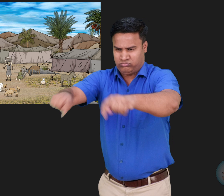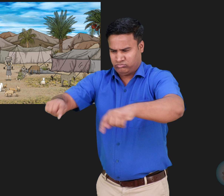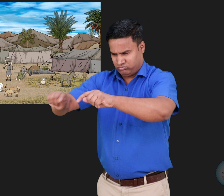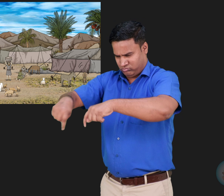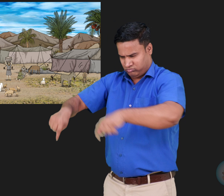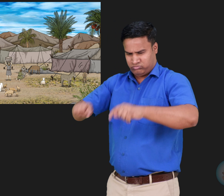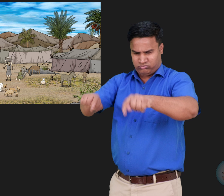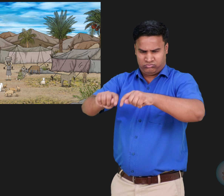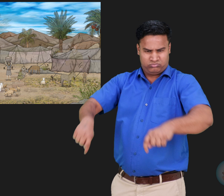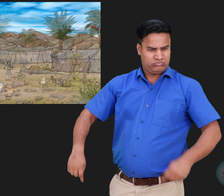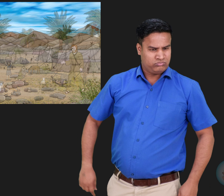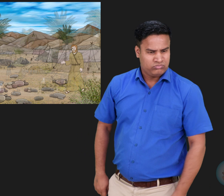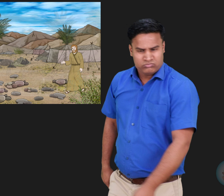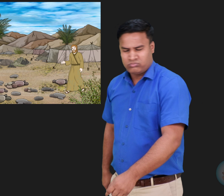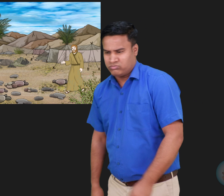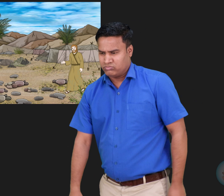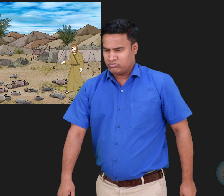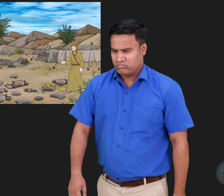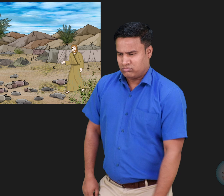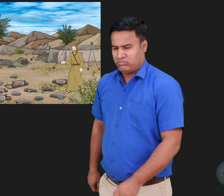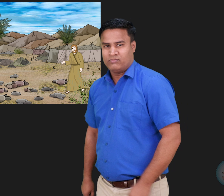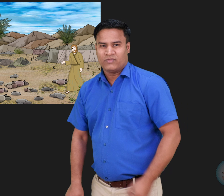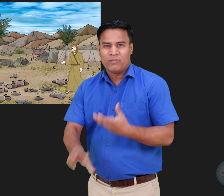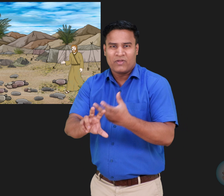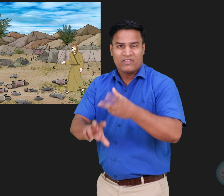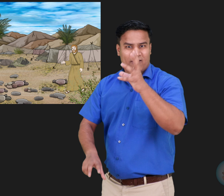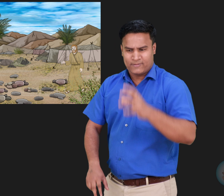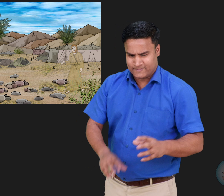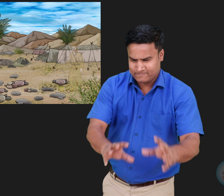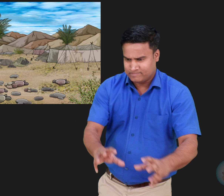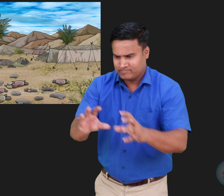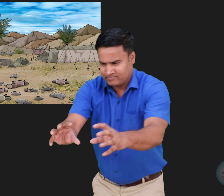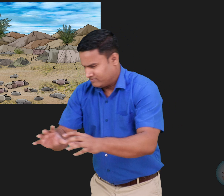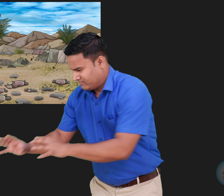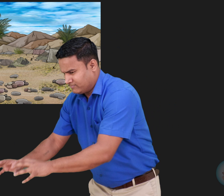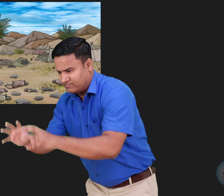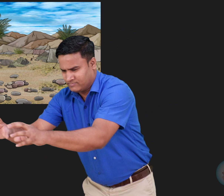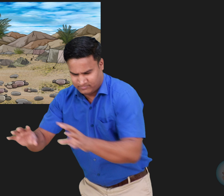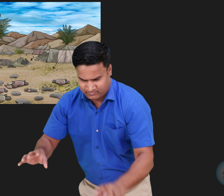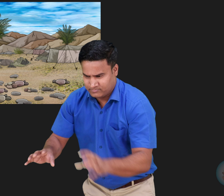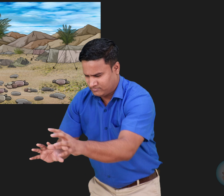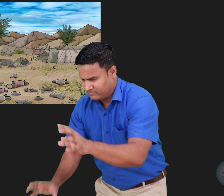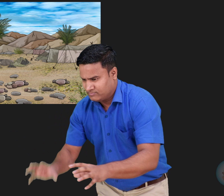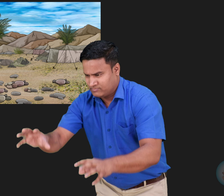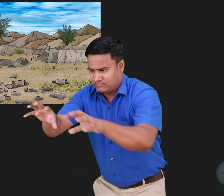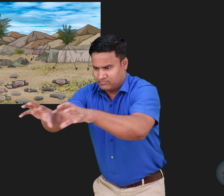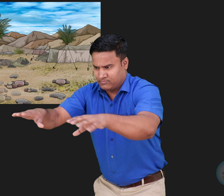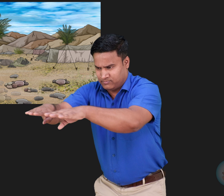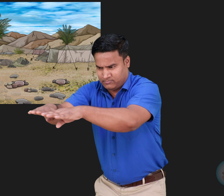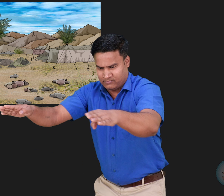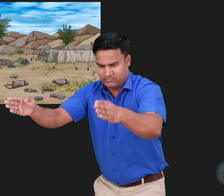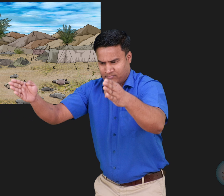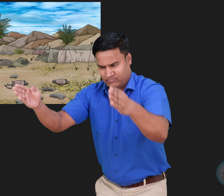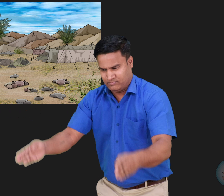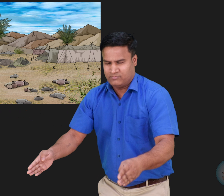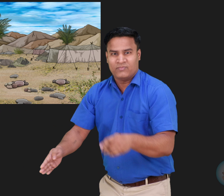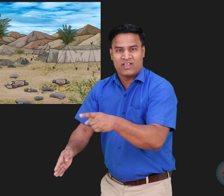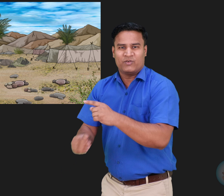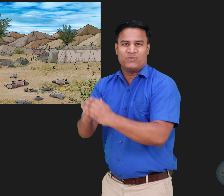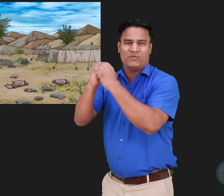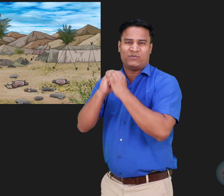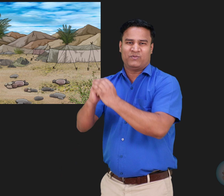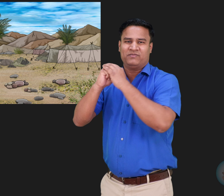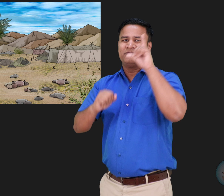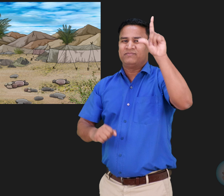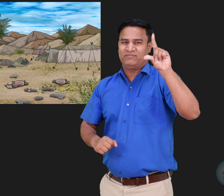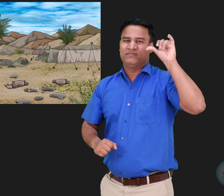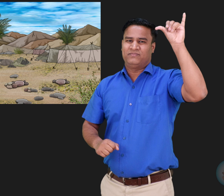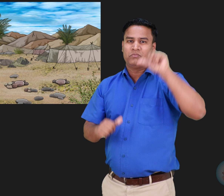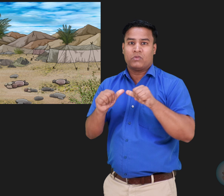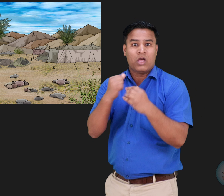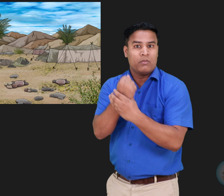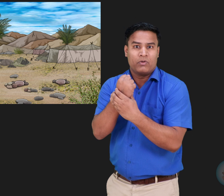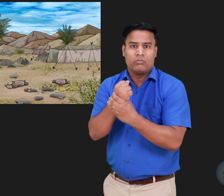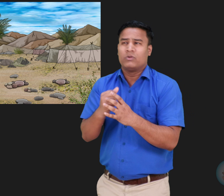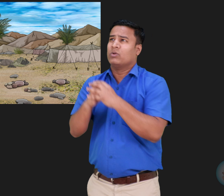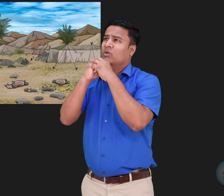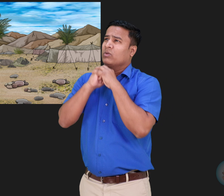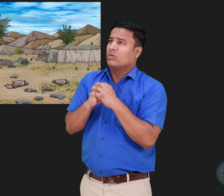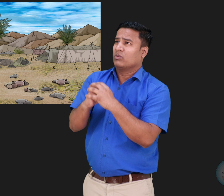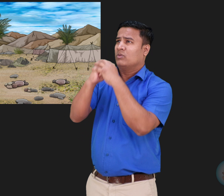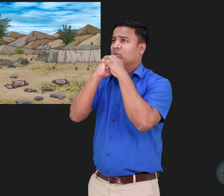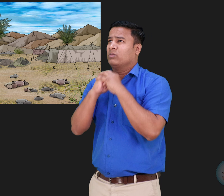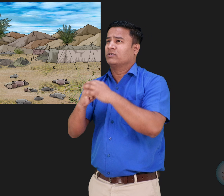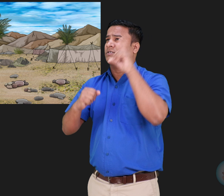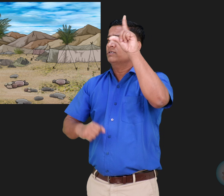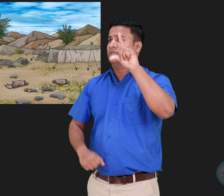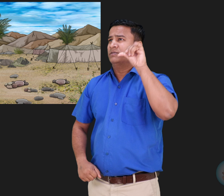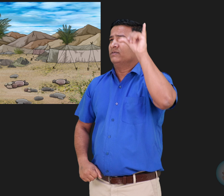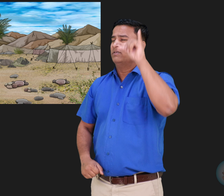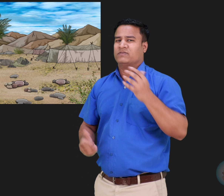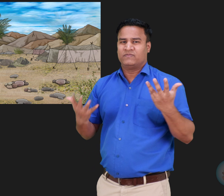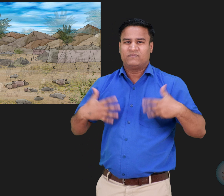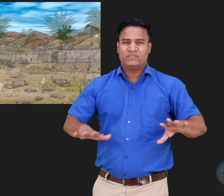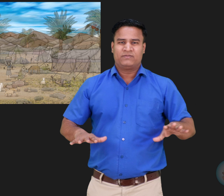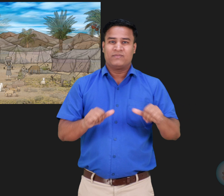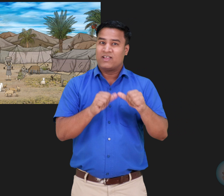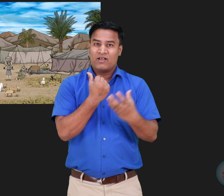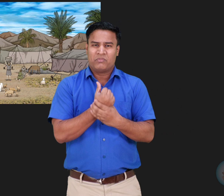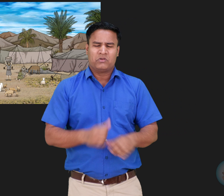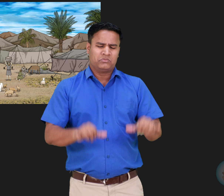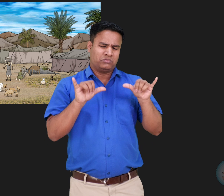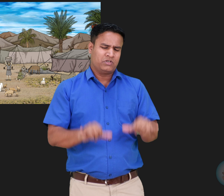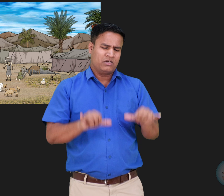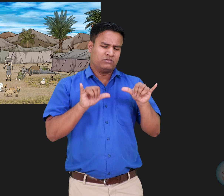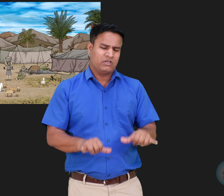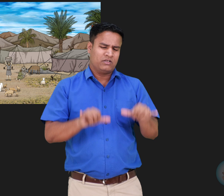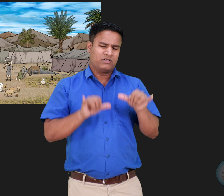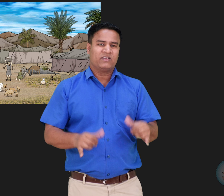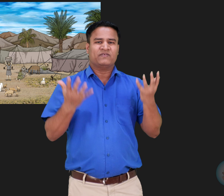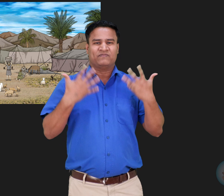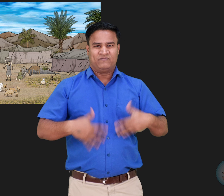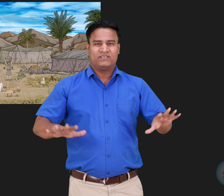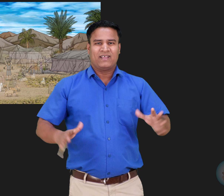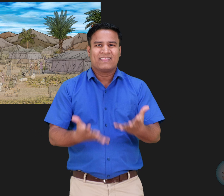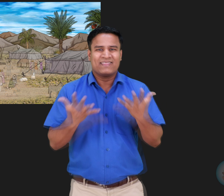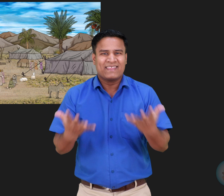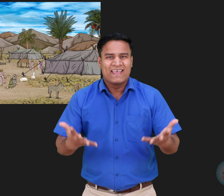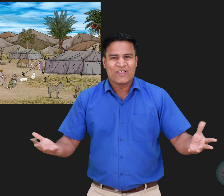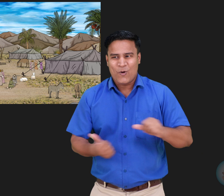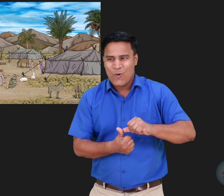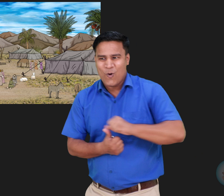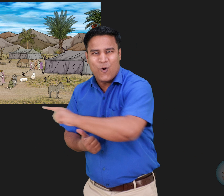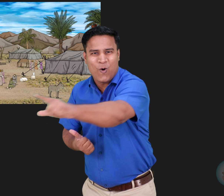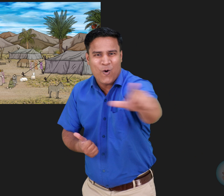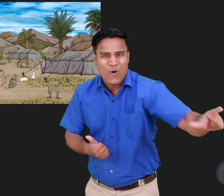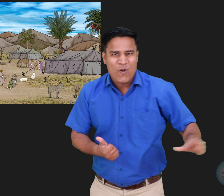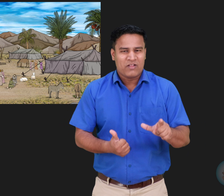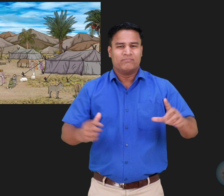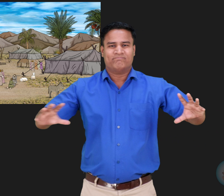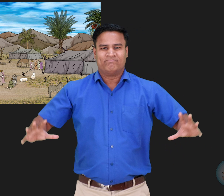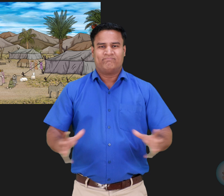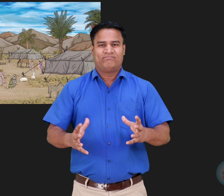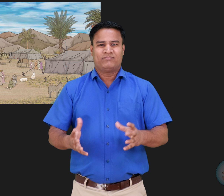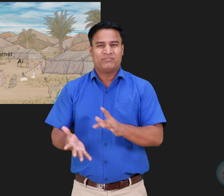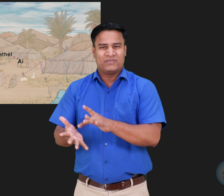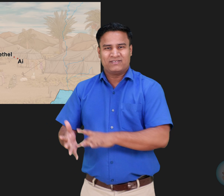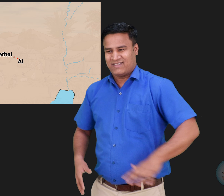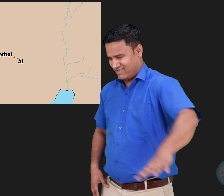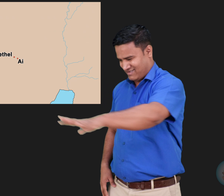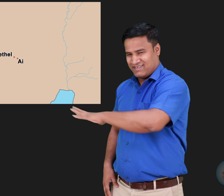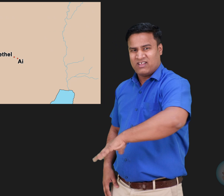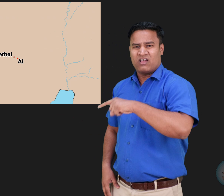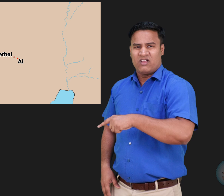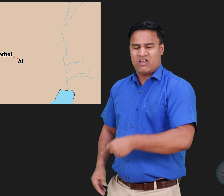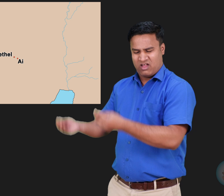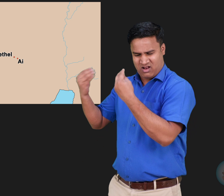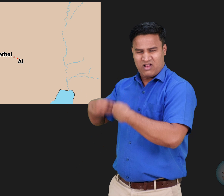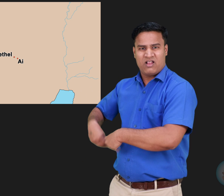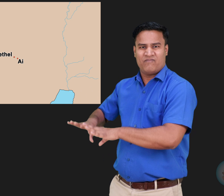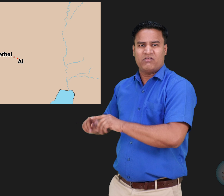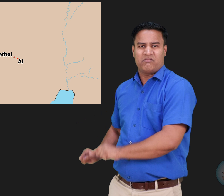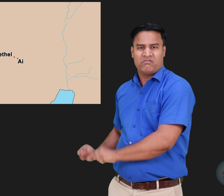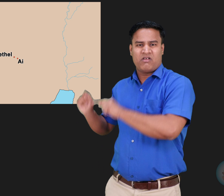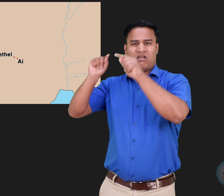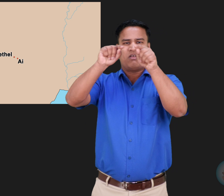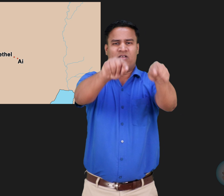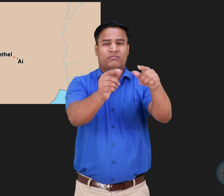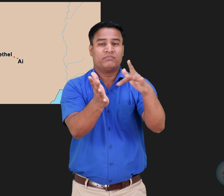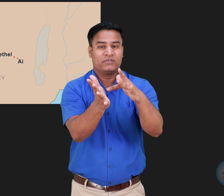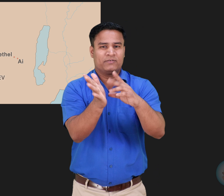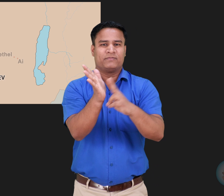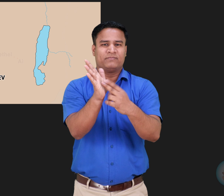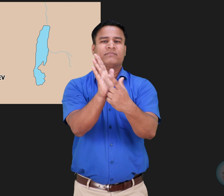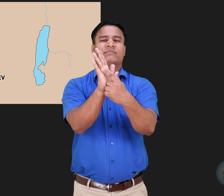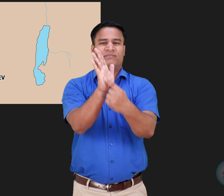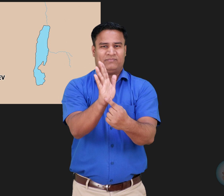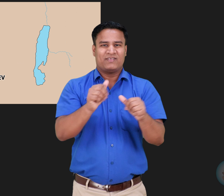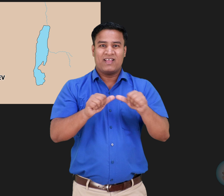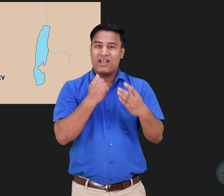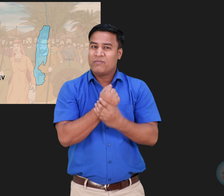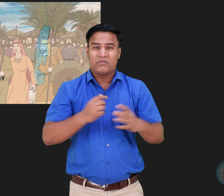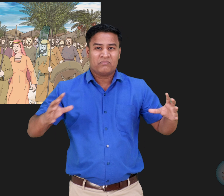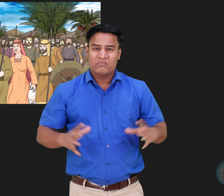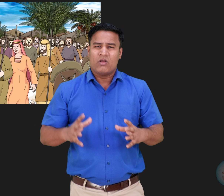There he built an altar to the LORD, and he called on the name of the LORD.